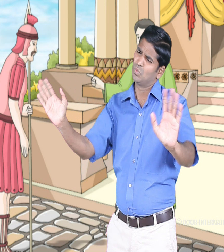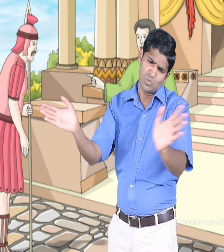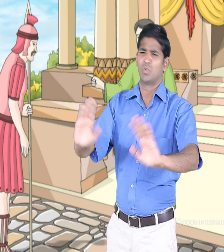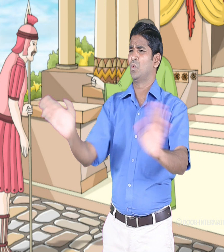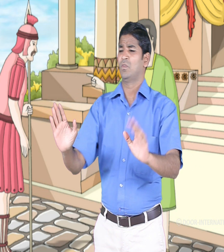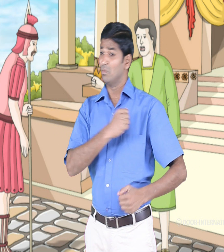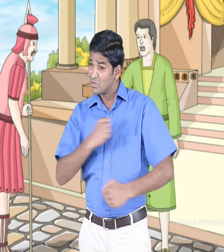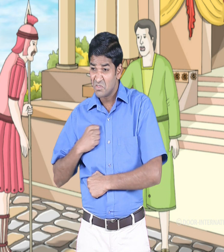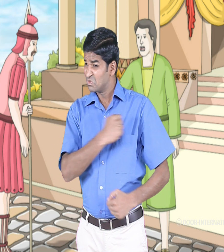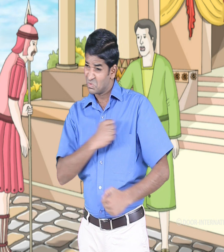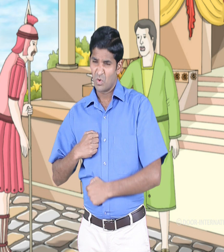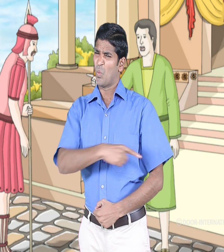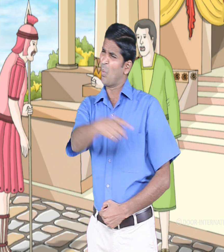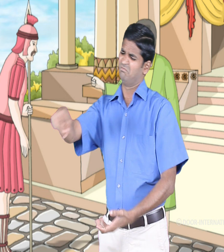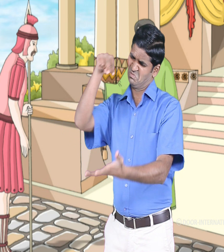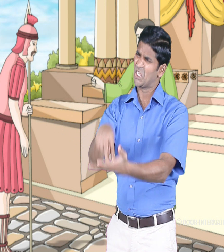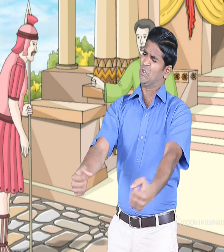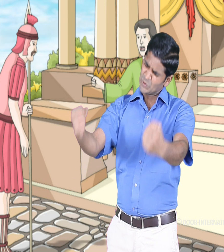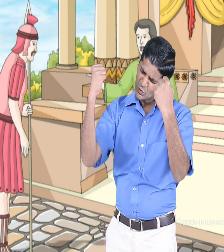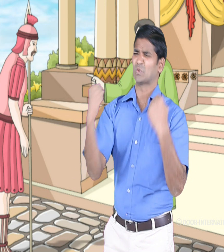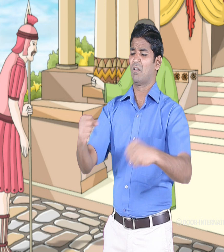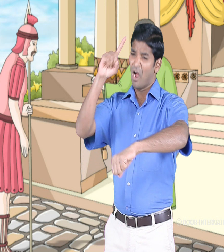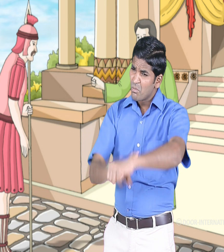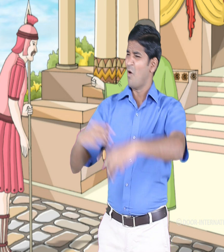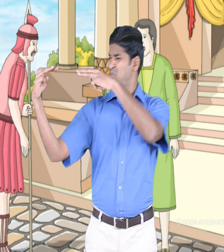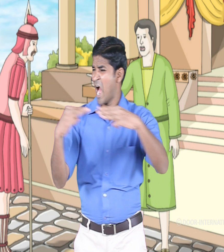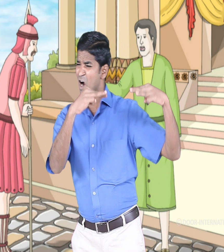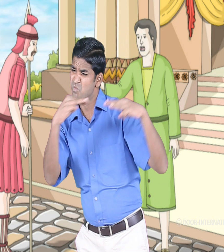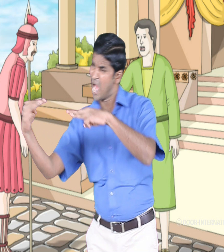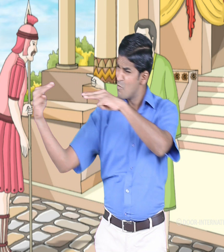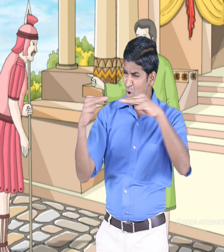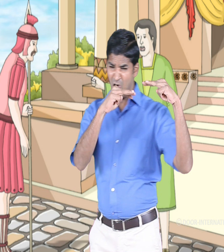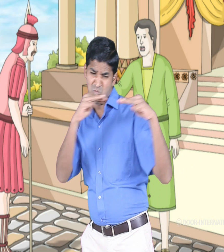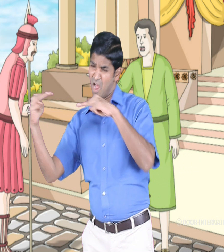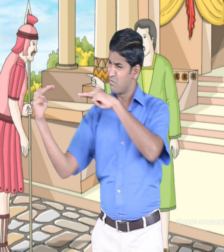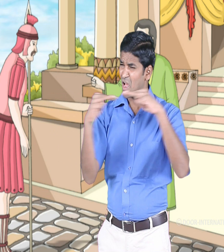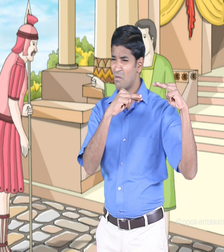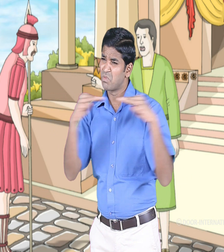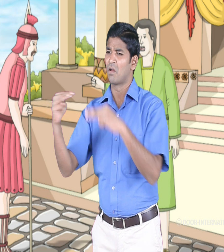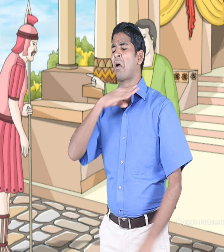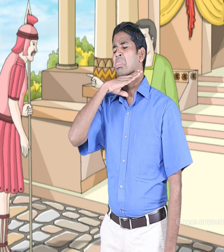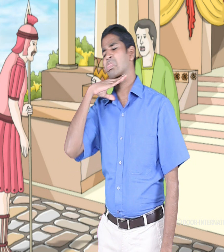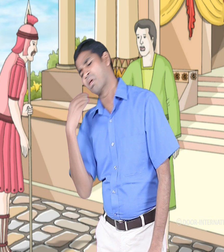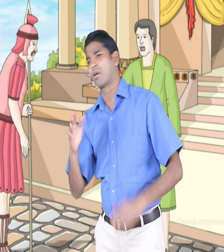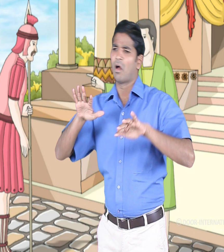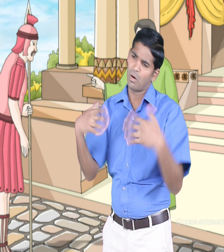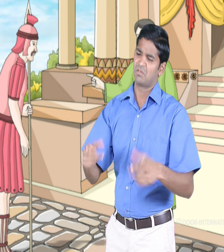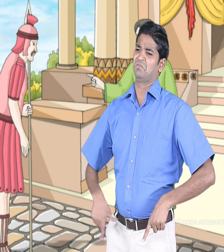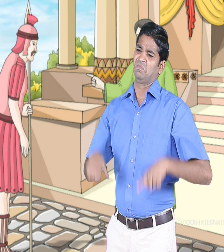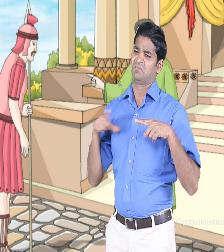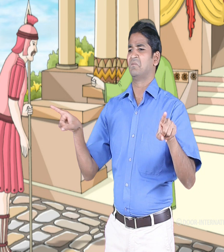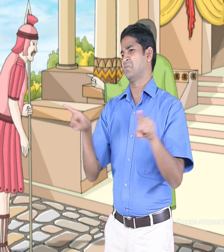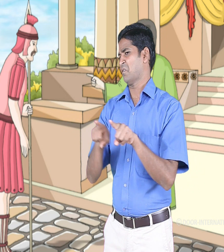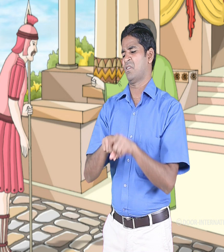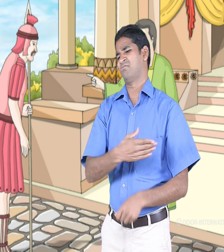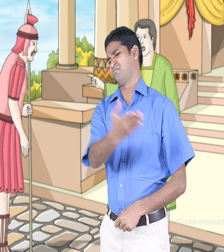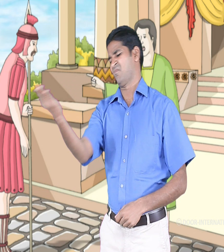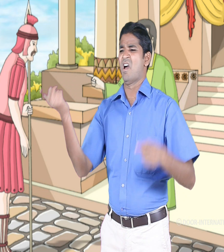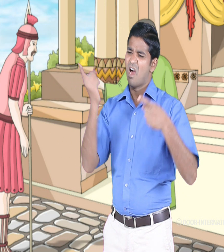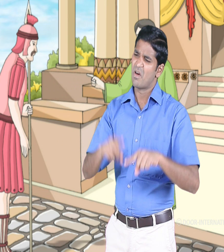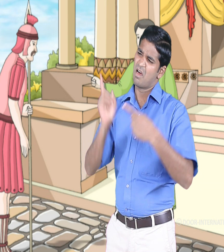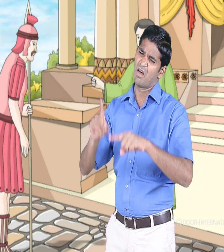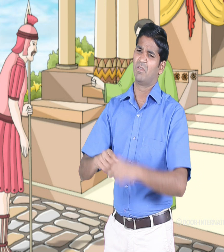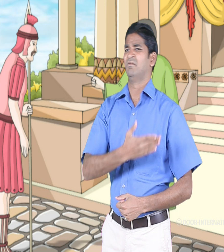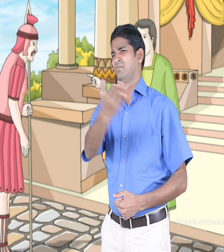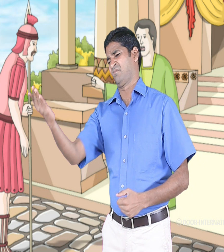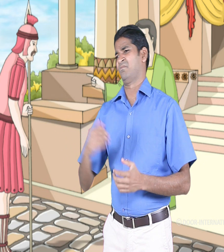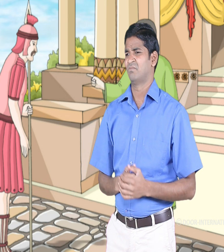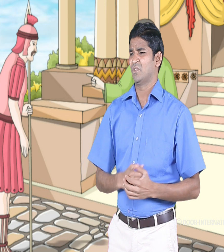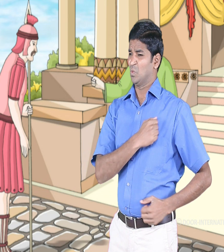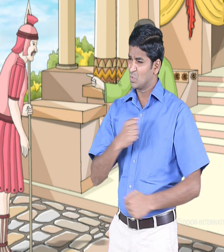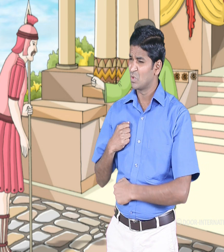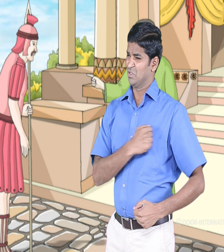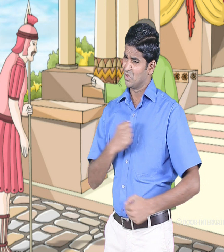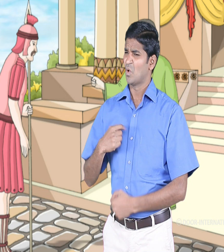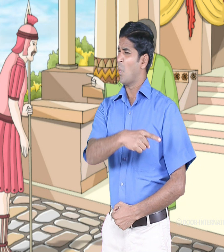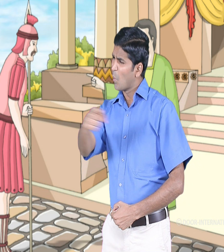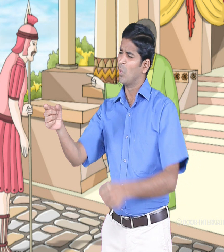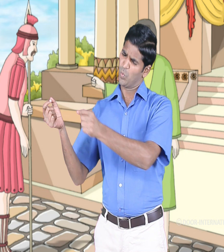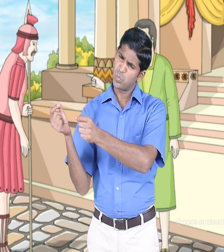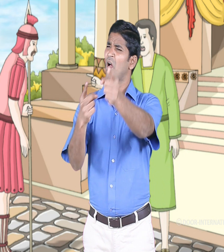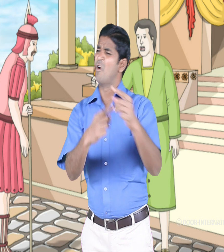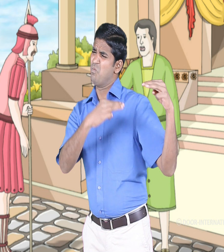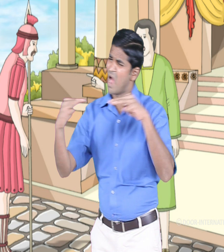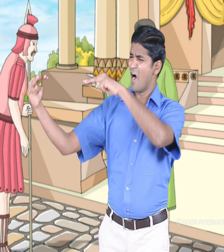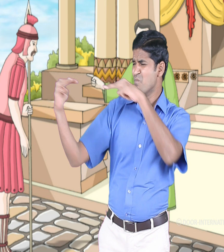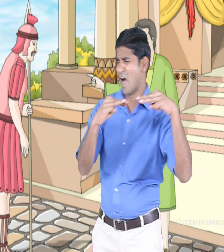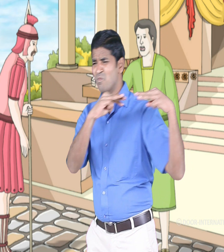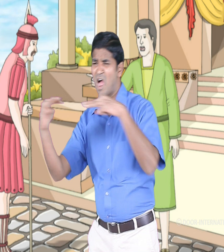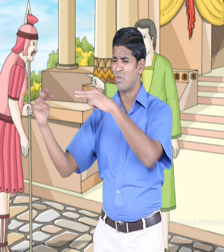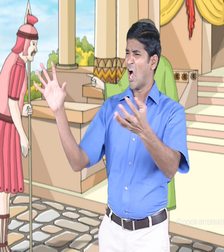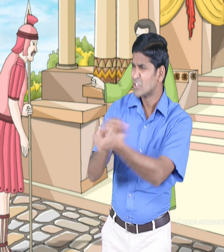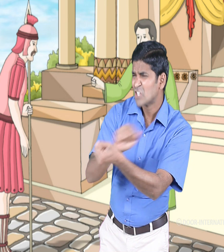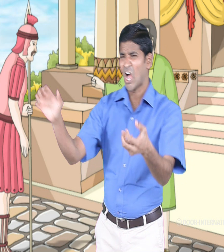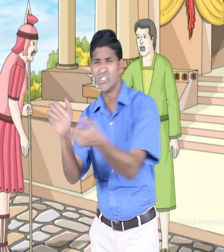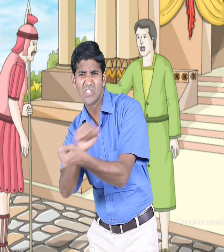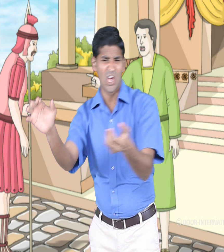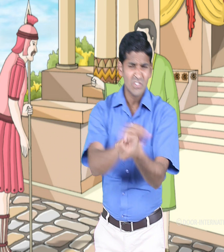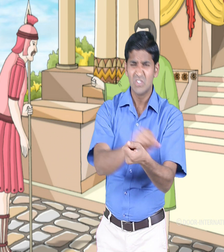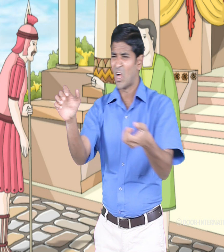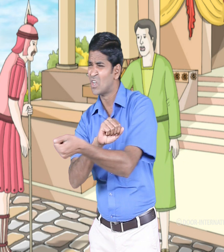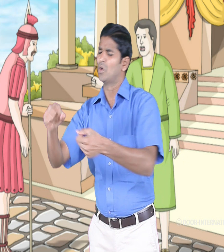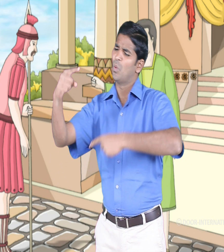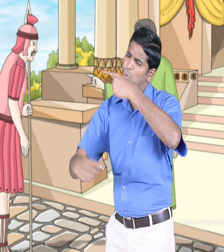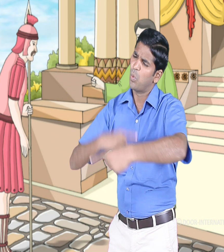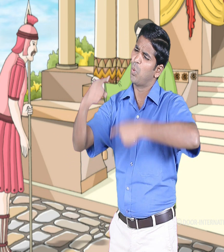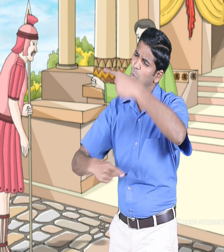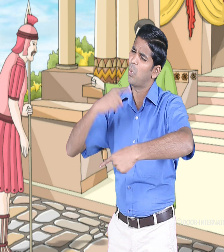Then David told the messenger, “Say this to Joab: ‘Do not let this matter upset you, for the sword devours one as well as another.